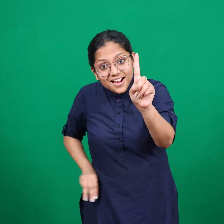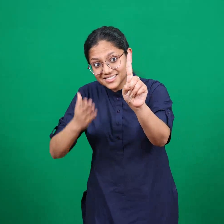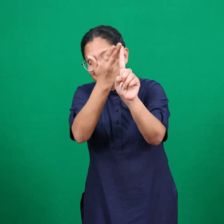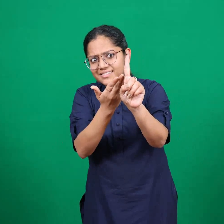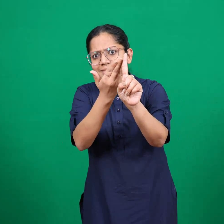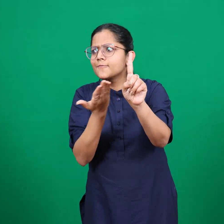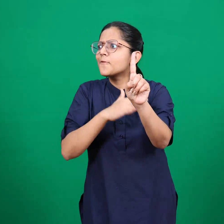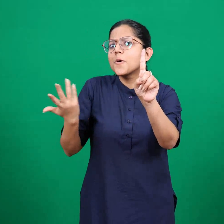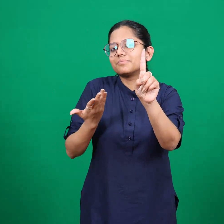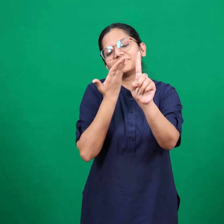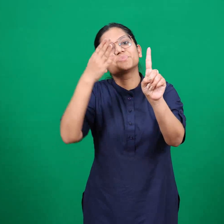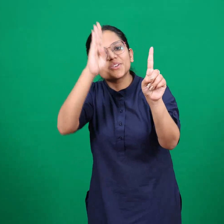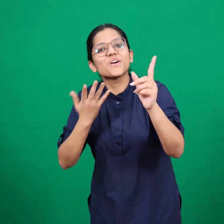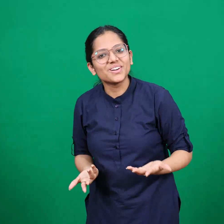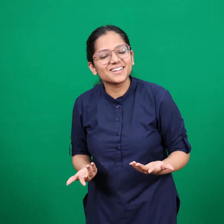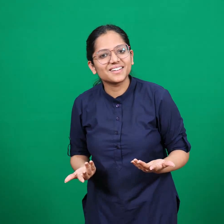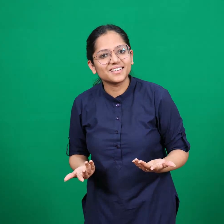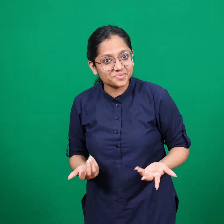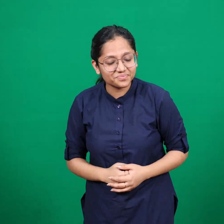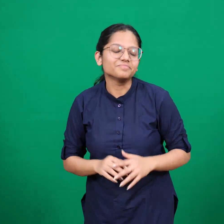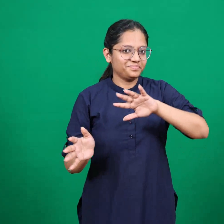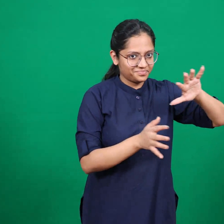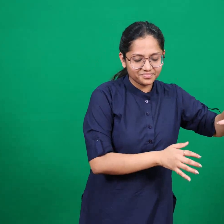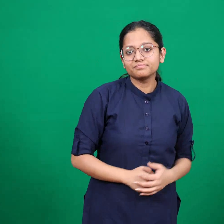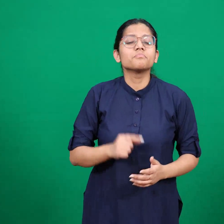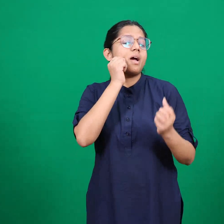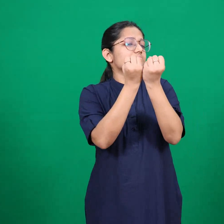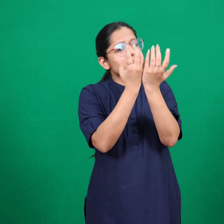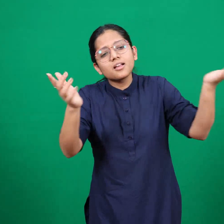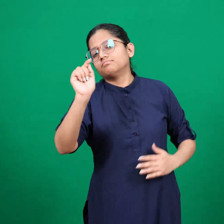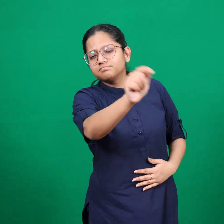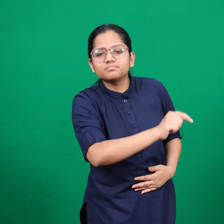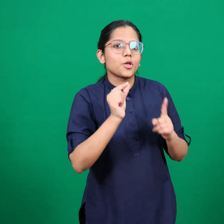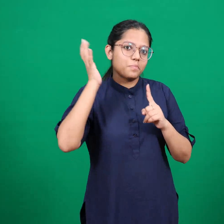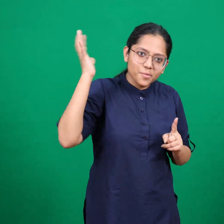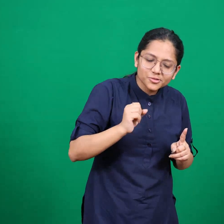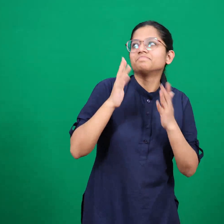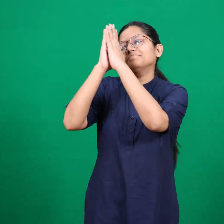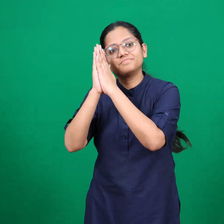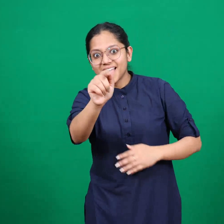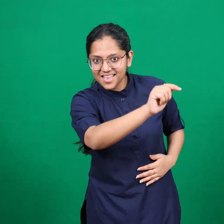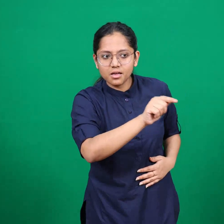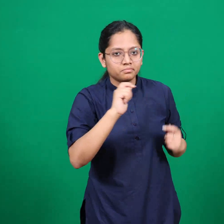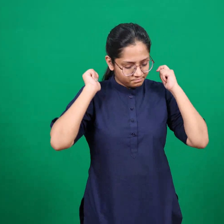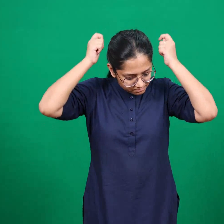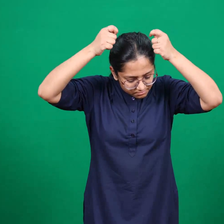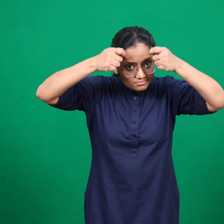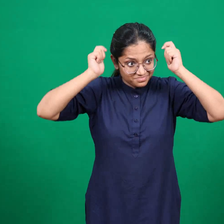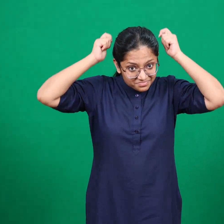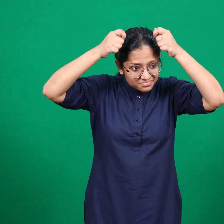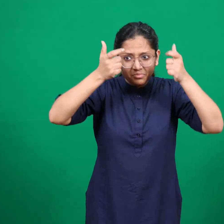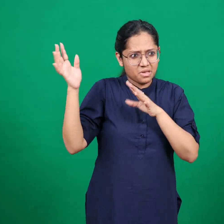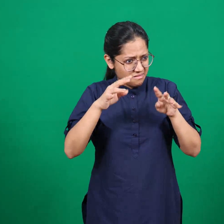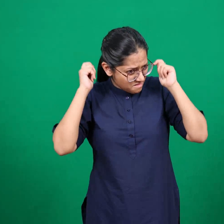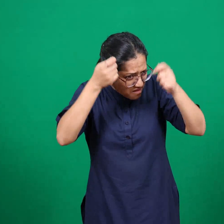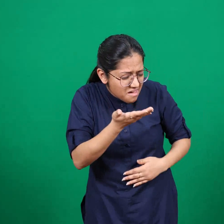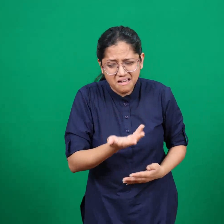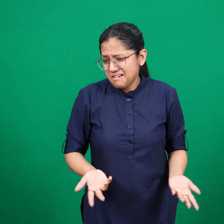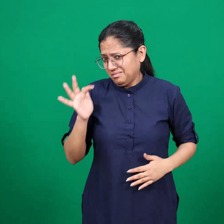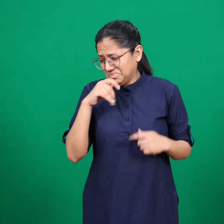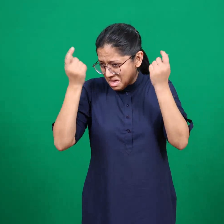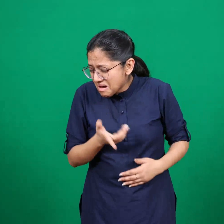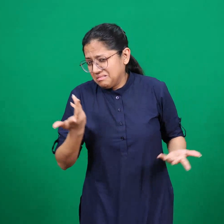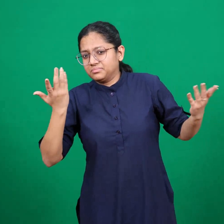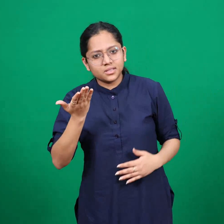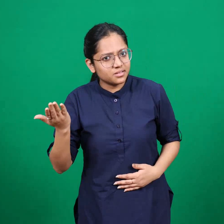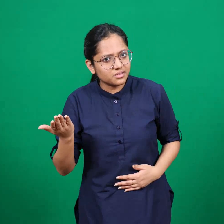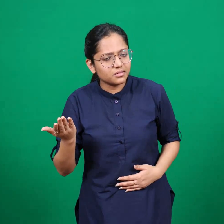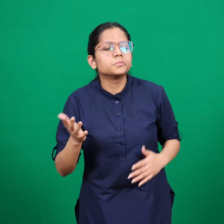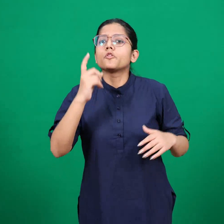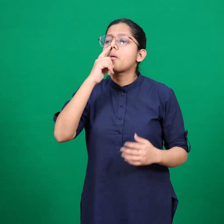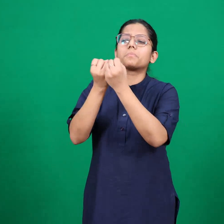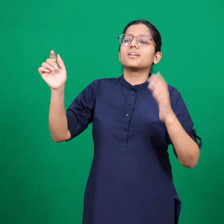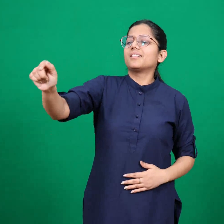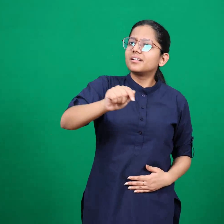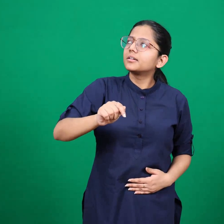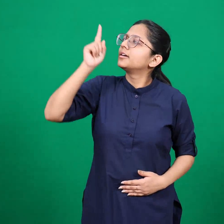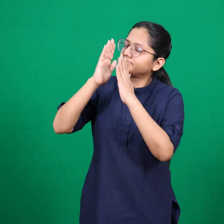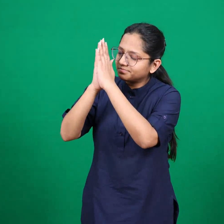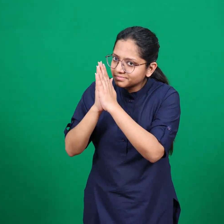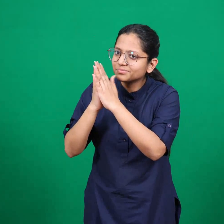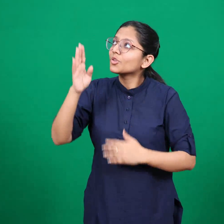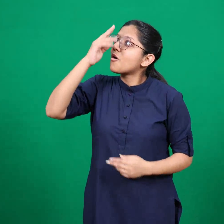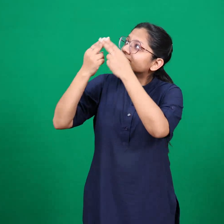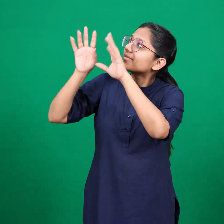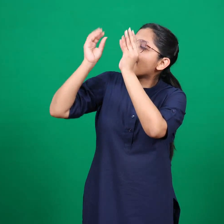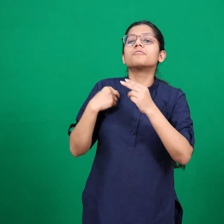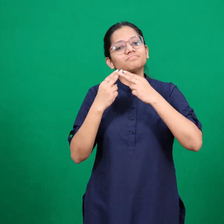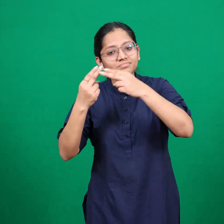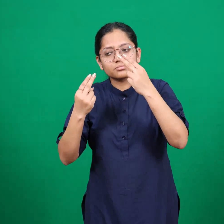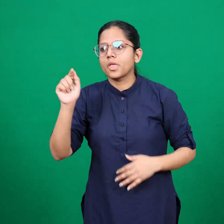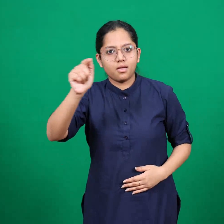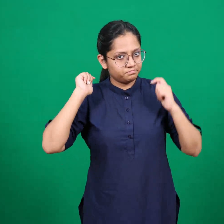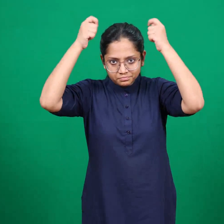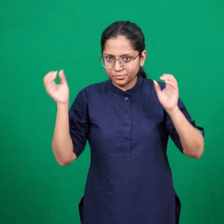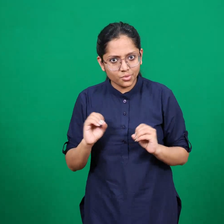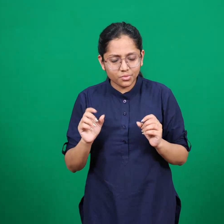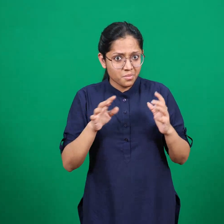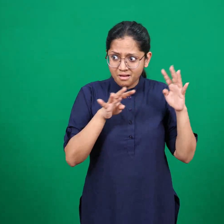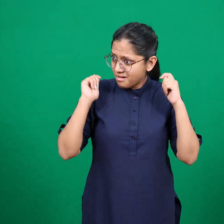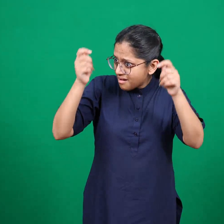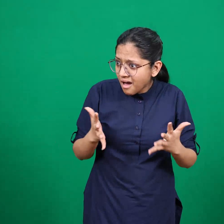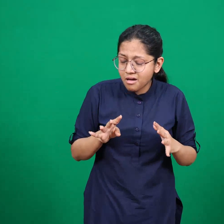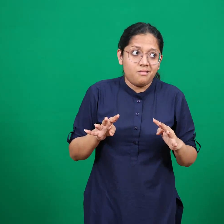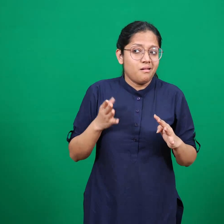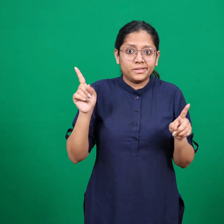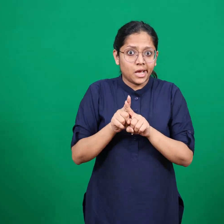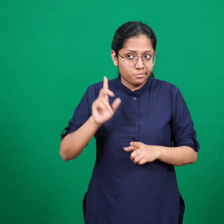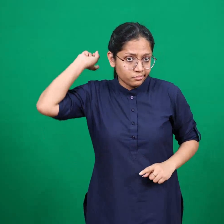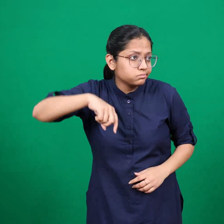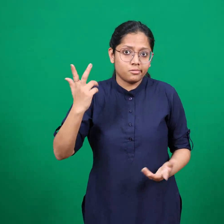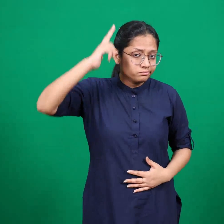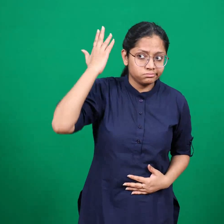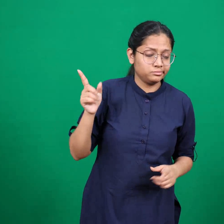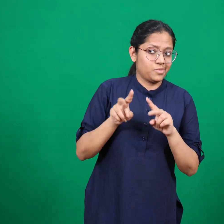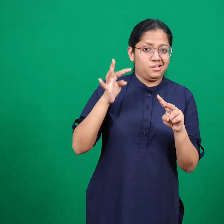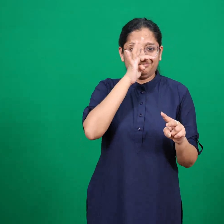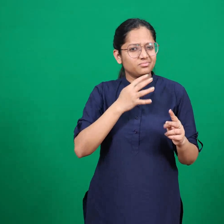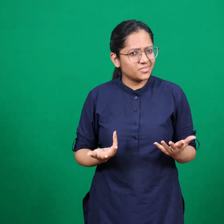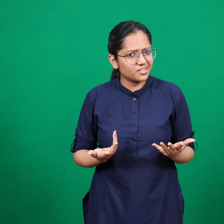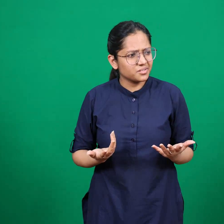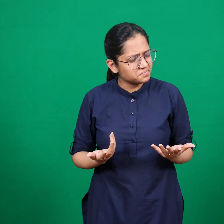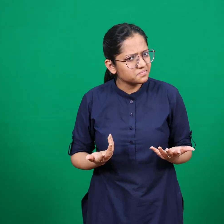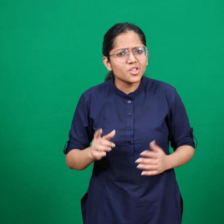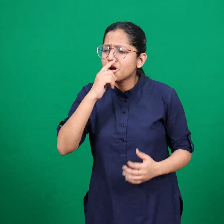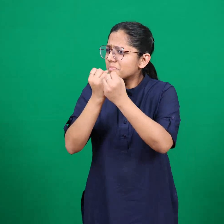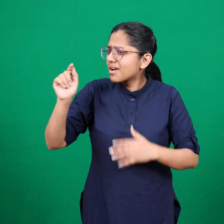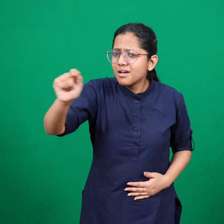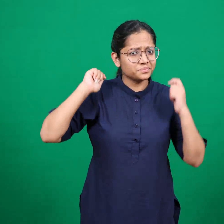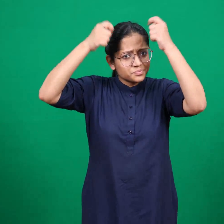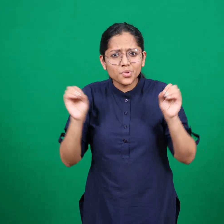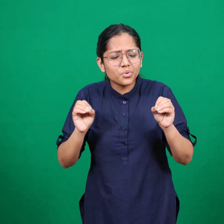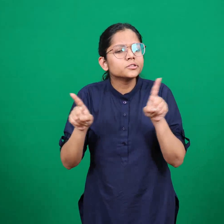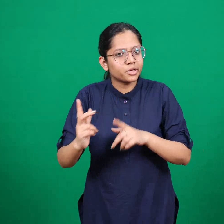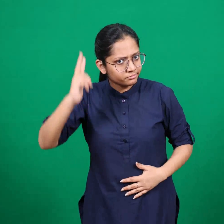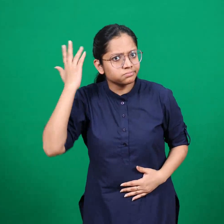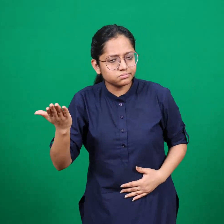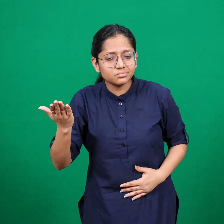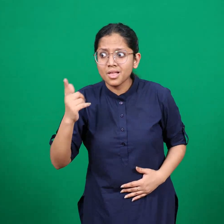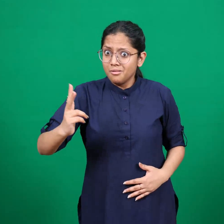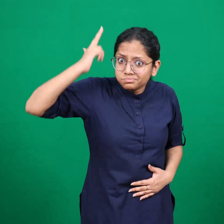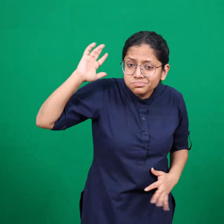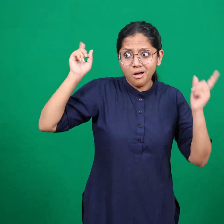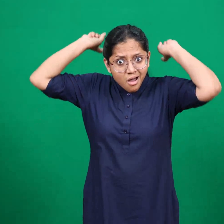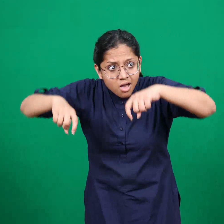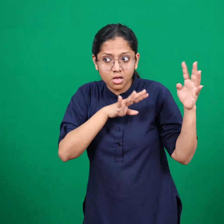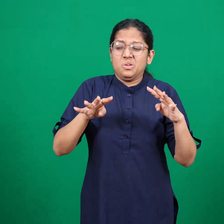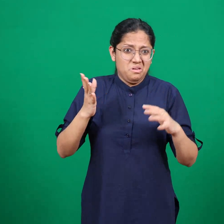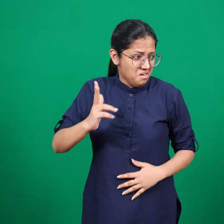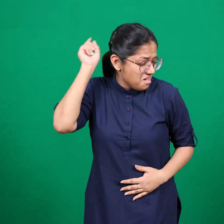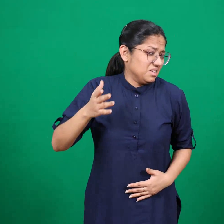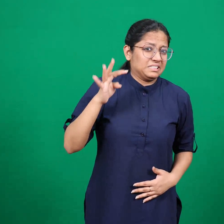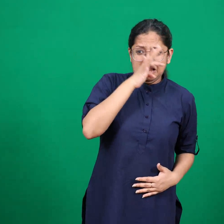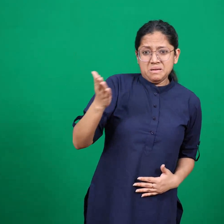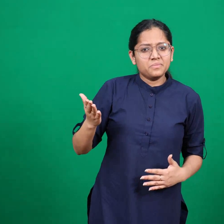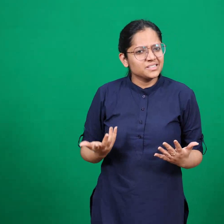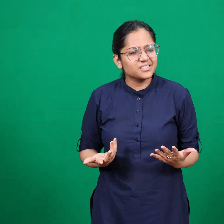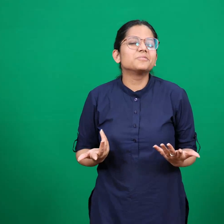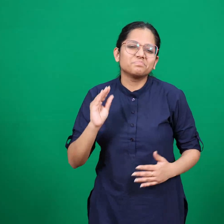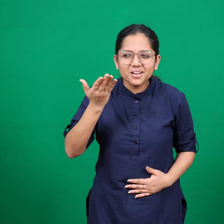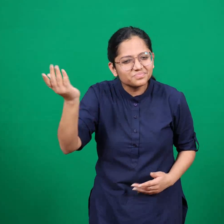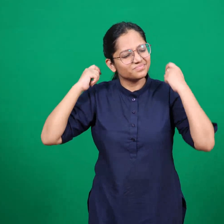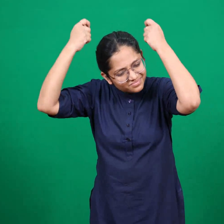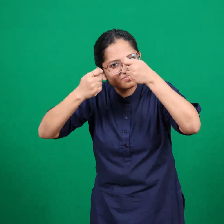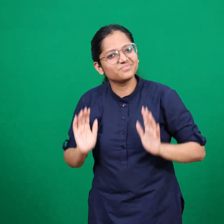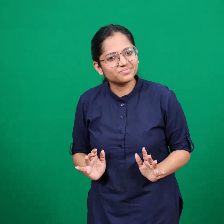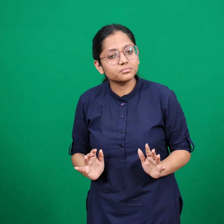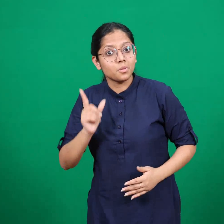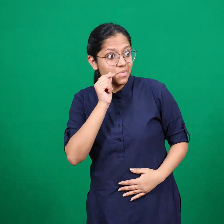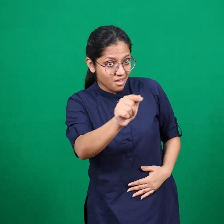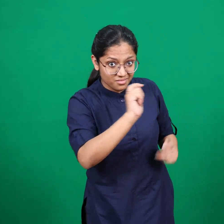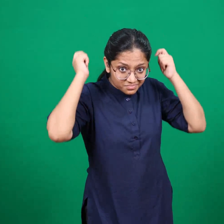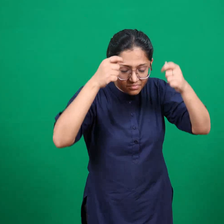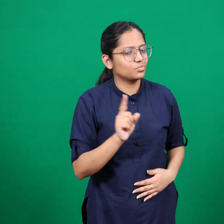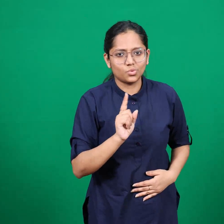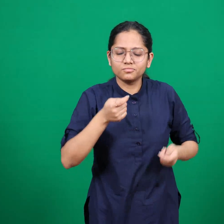Every man who prays or prophesies with his head covered dishonors his head. And every woman who prays or prophesies with her head uncovered dishonors her head, for it is just as if her head were shaved. If a woman does not cover her head, she should have her hair cut off.